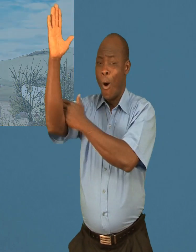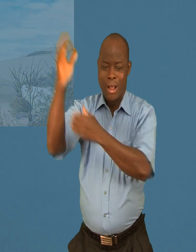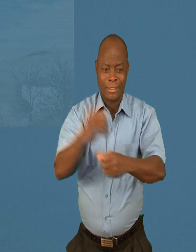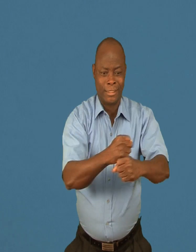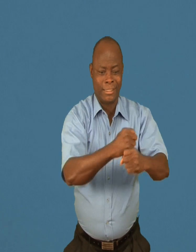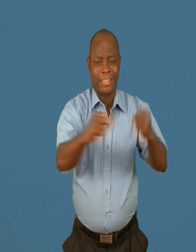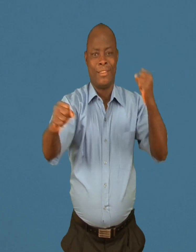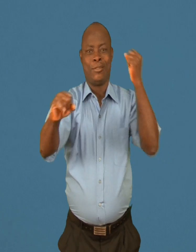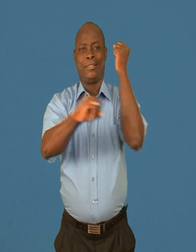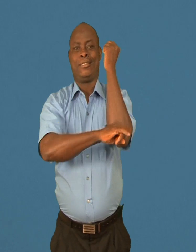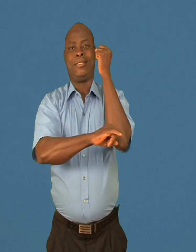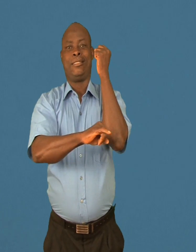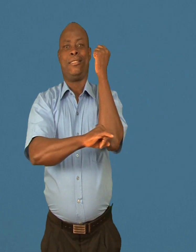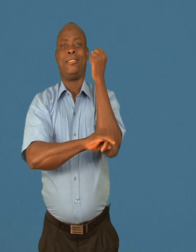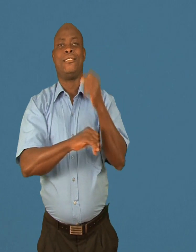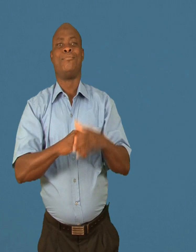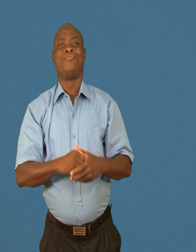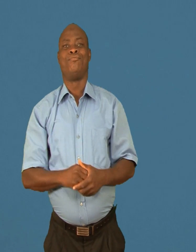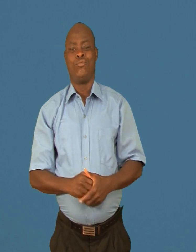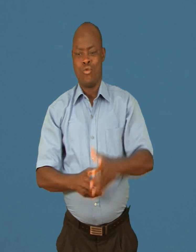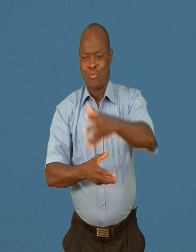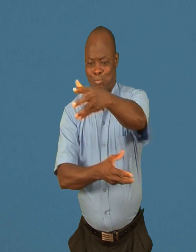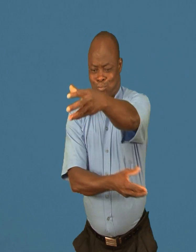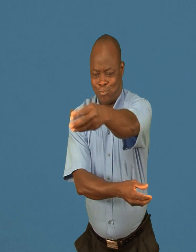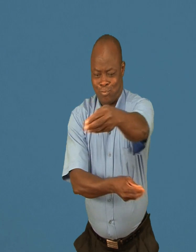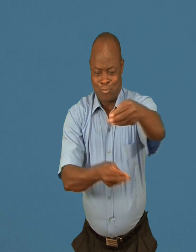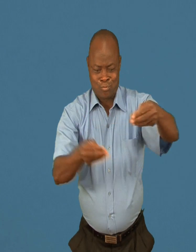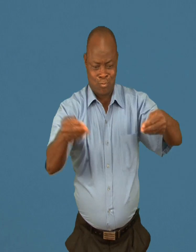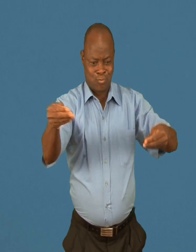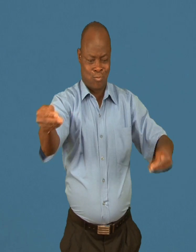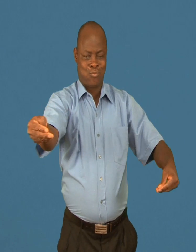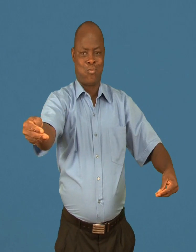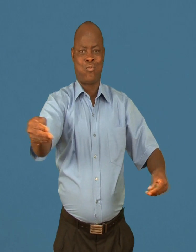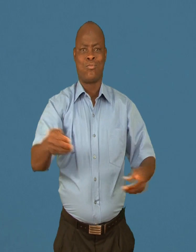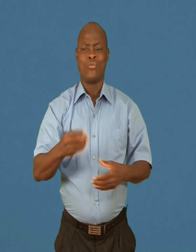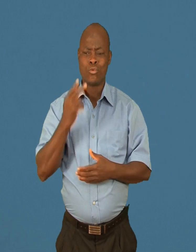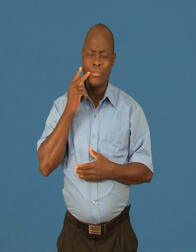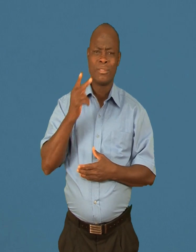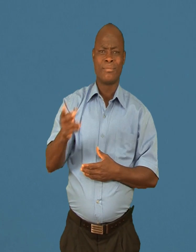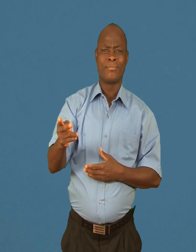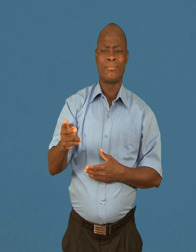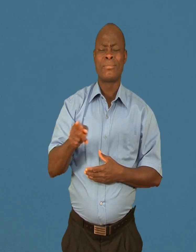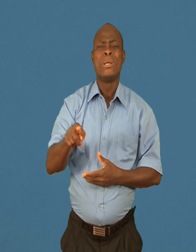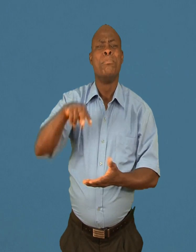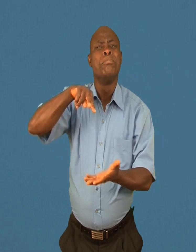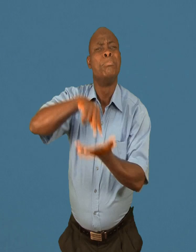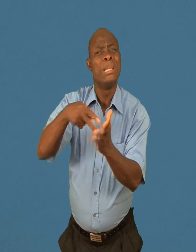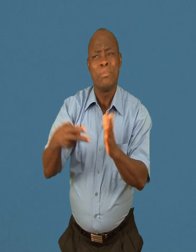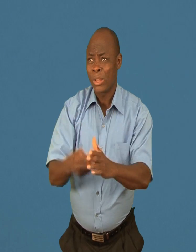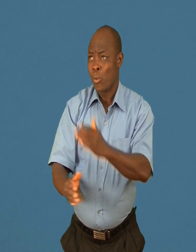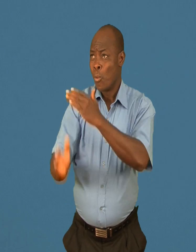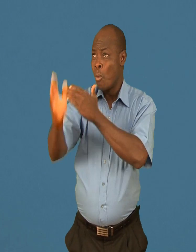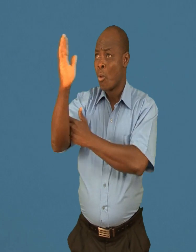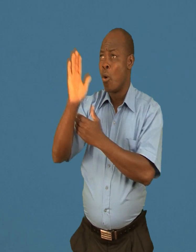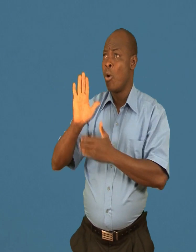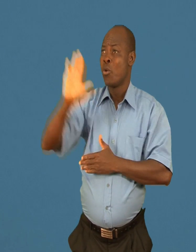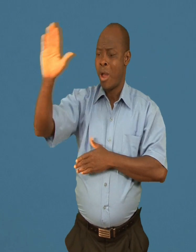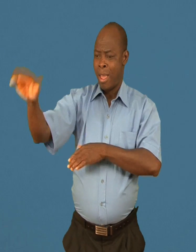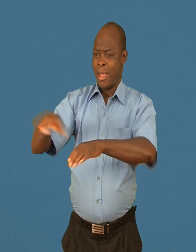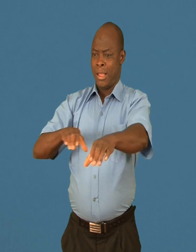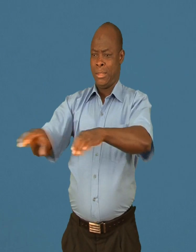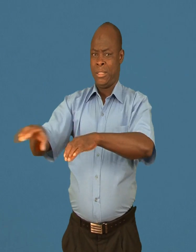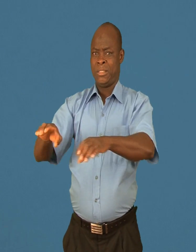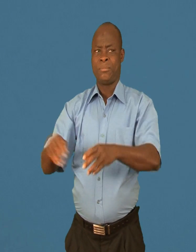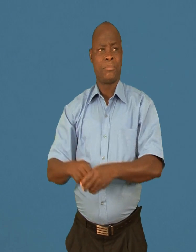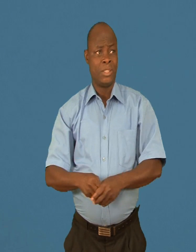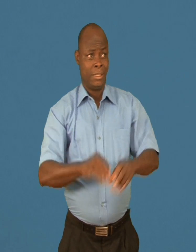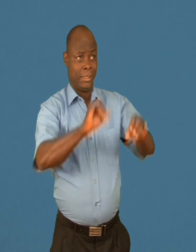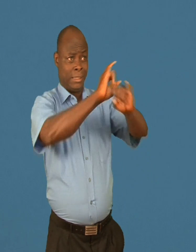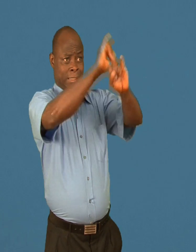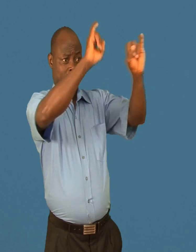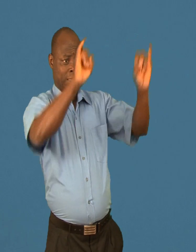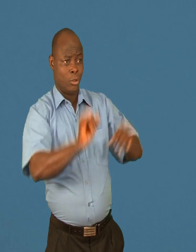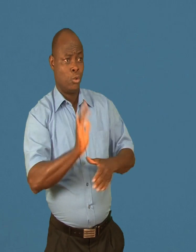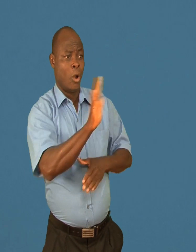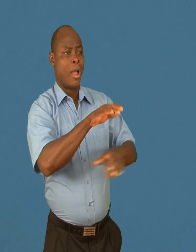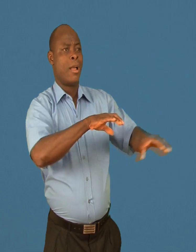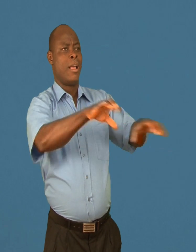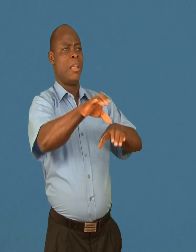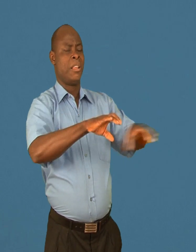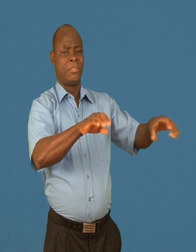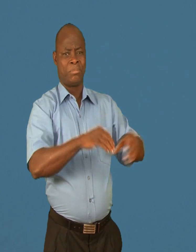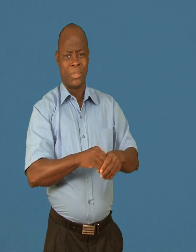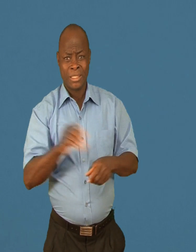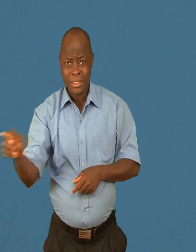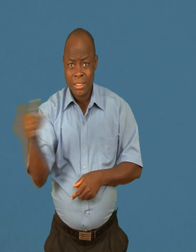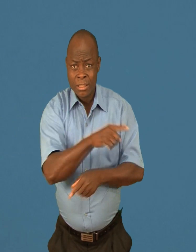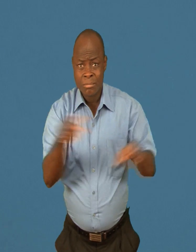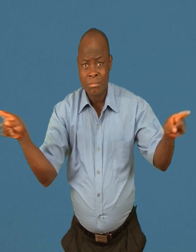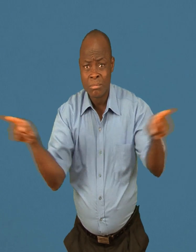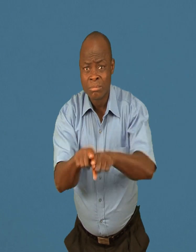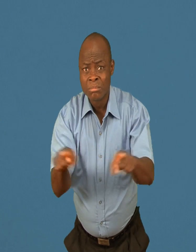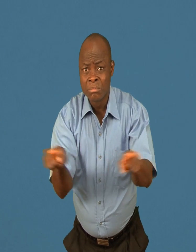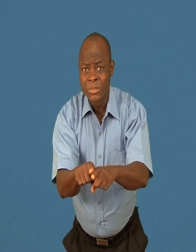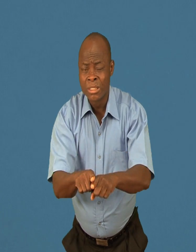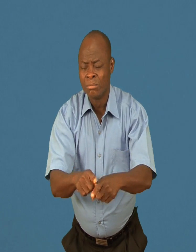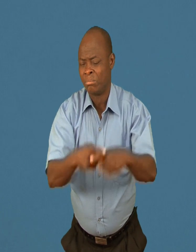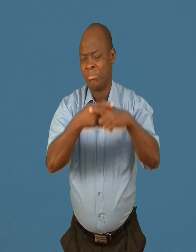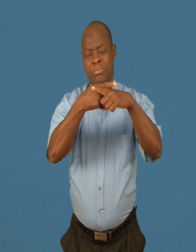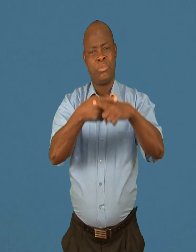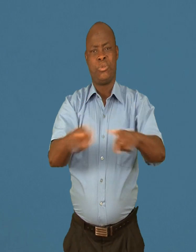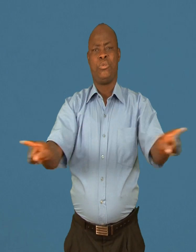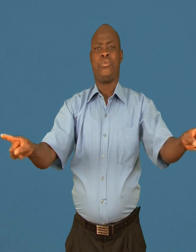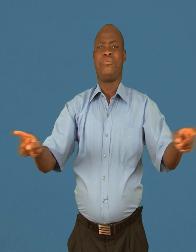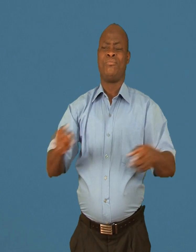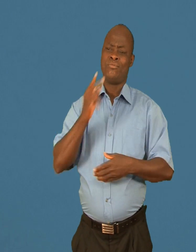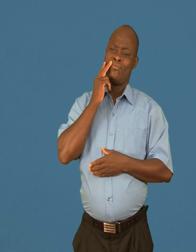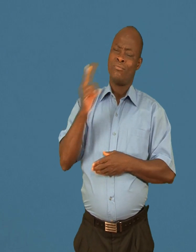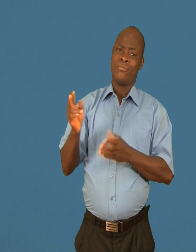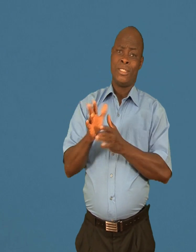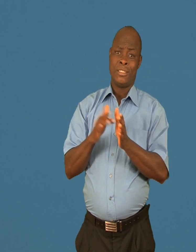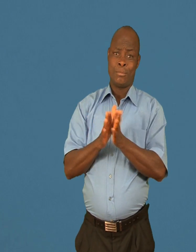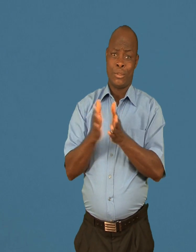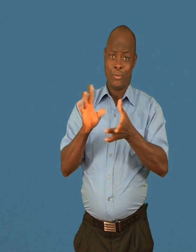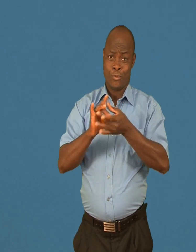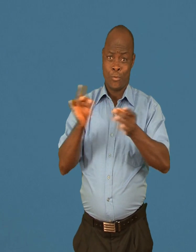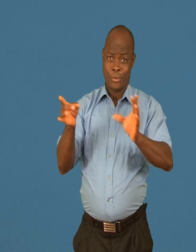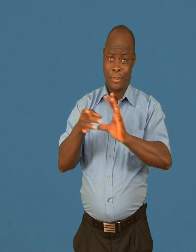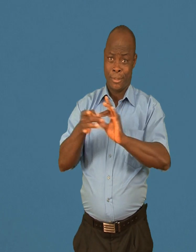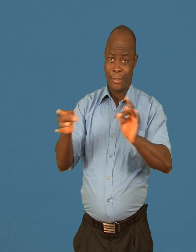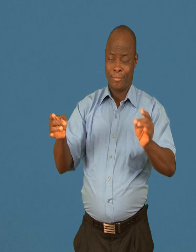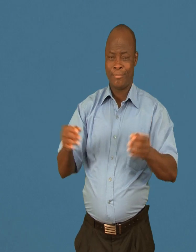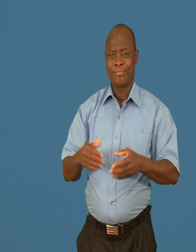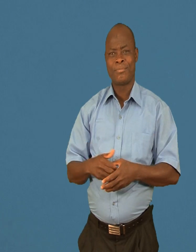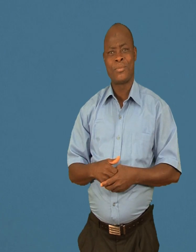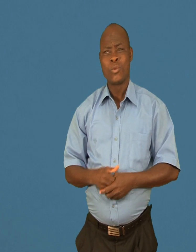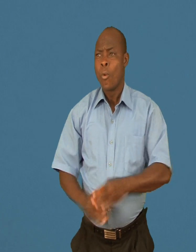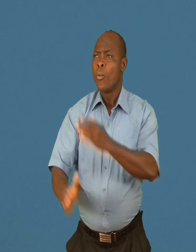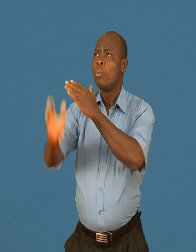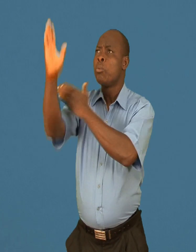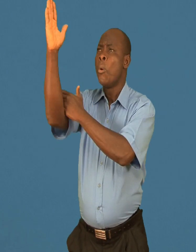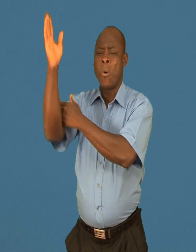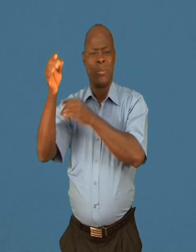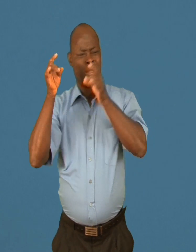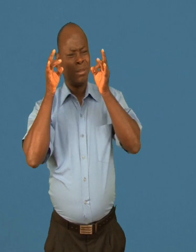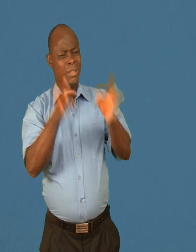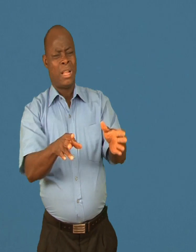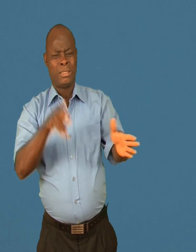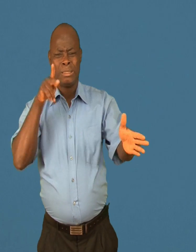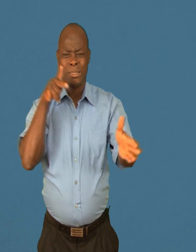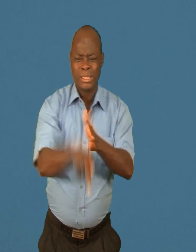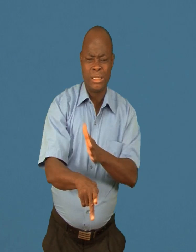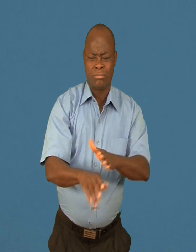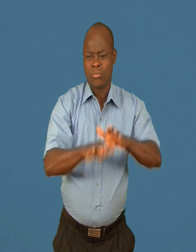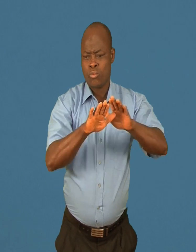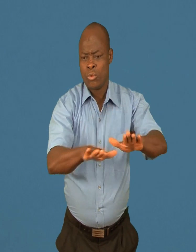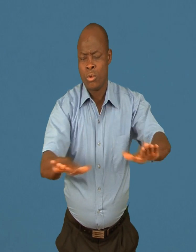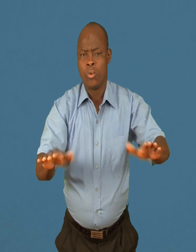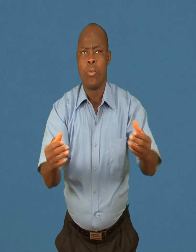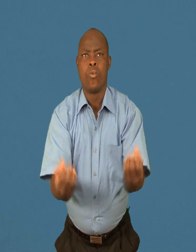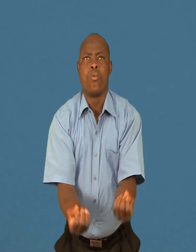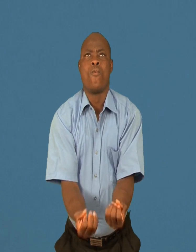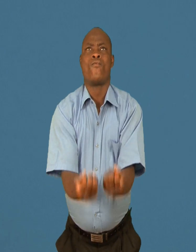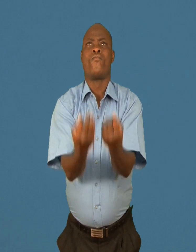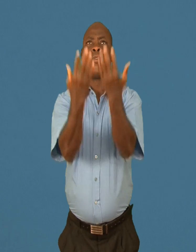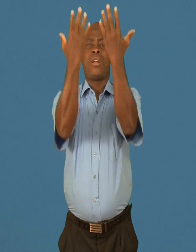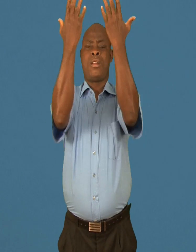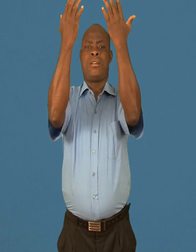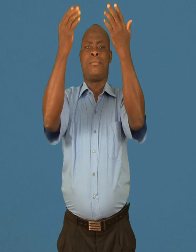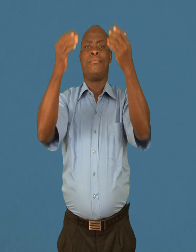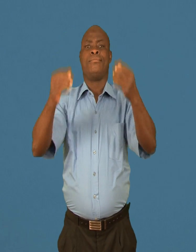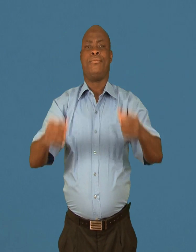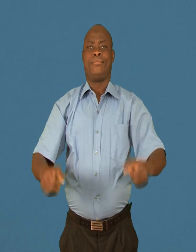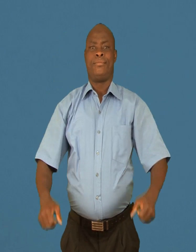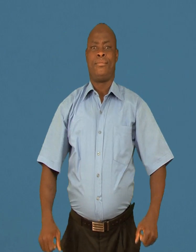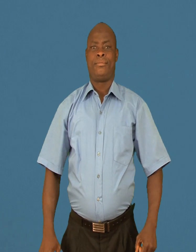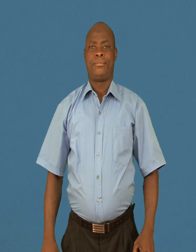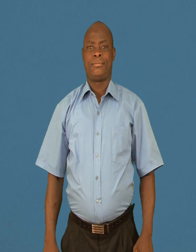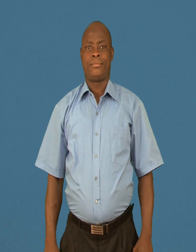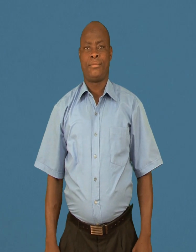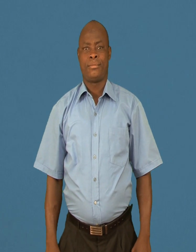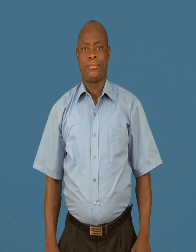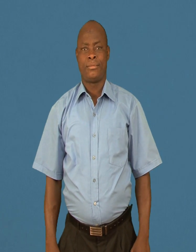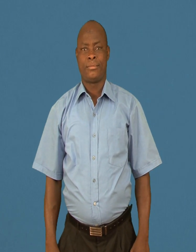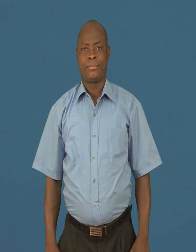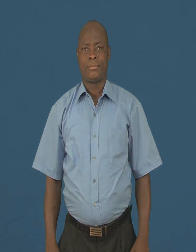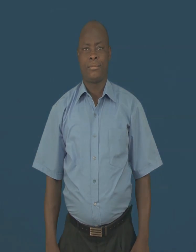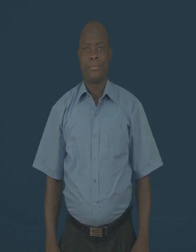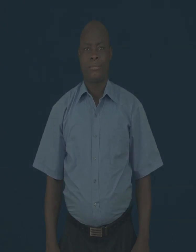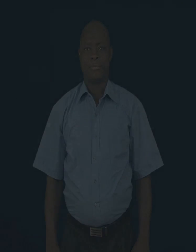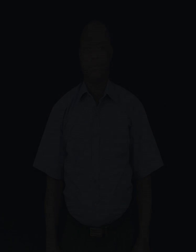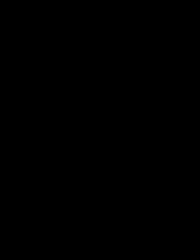And the angel of the LORD called to Abraham from heaven a second time, saying, “By Myself I have sworn, declares the LORD, that because you have done this and have not withheld your only son, I will surely bless you, and I will multiply your descendants like the stars in the sky and the sand on the seashore. Your descendants will possess the gates of their enemies. And through your offspring all nations of the earth will be blessed, because you have obeyed My voice.”